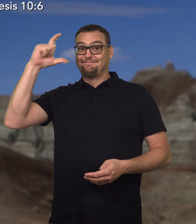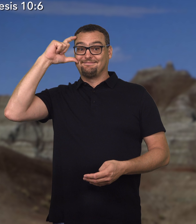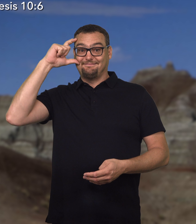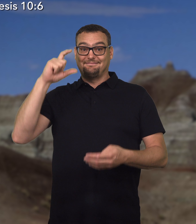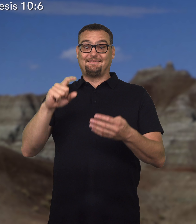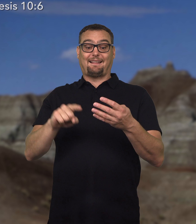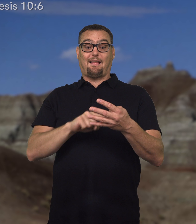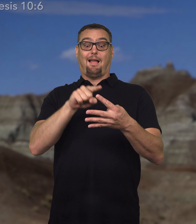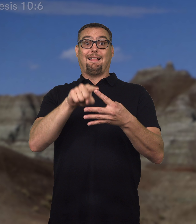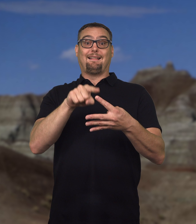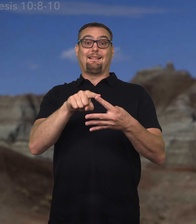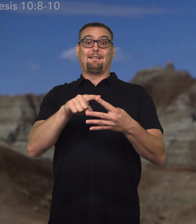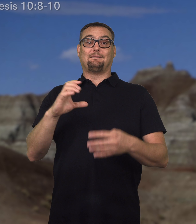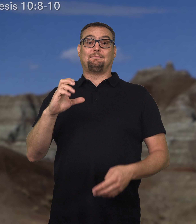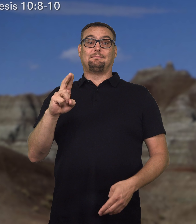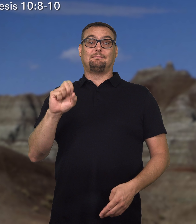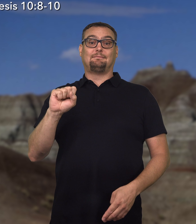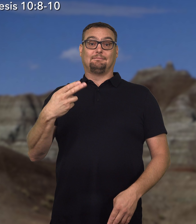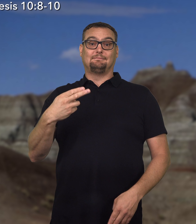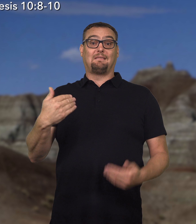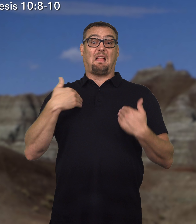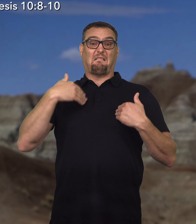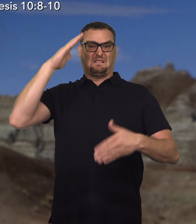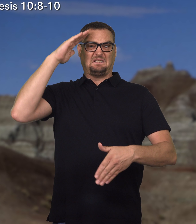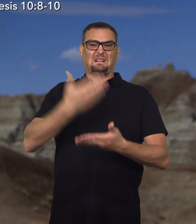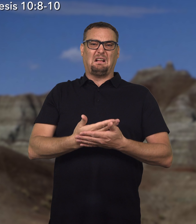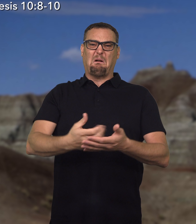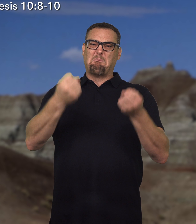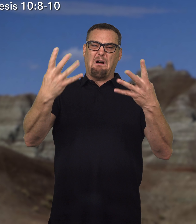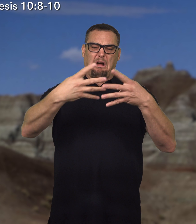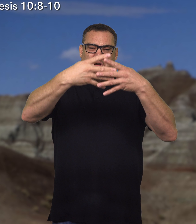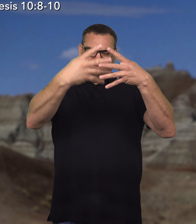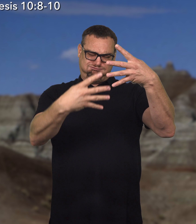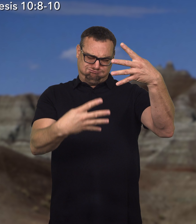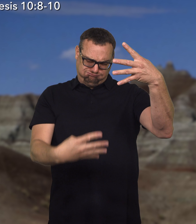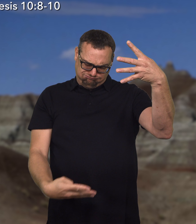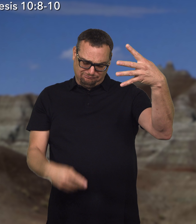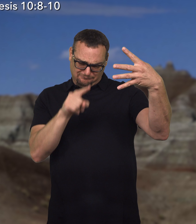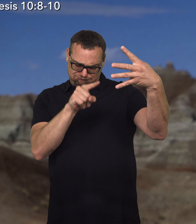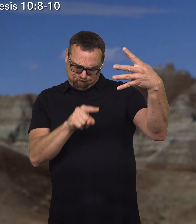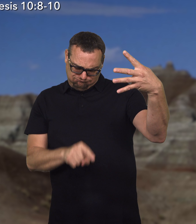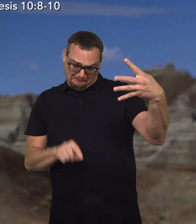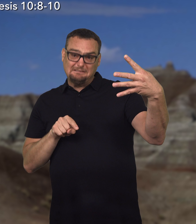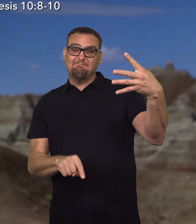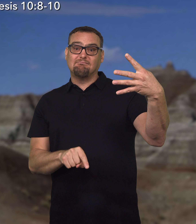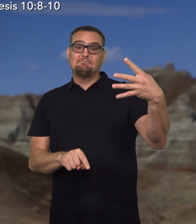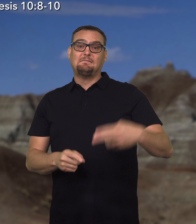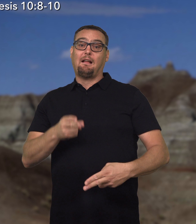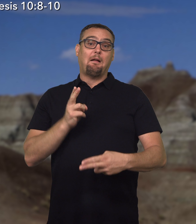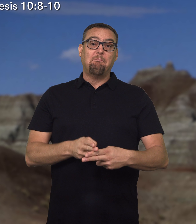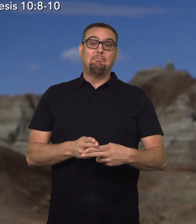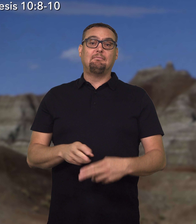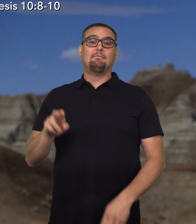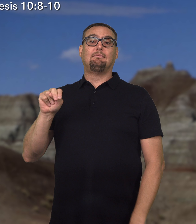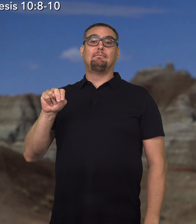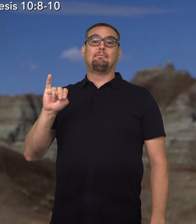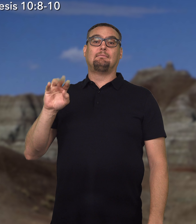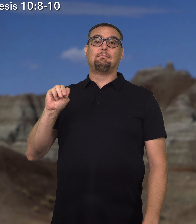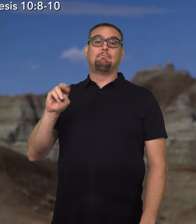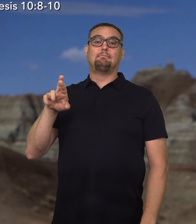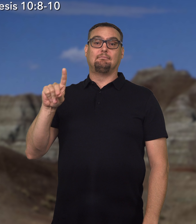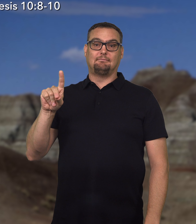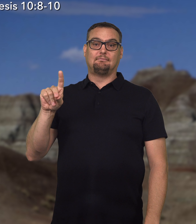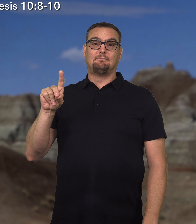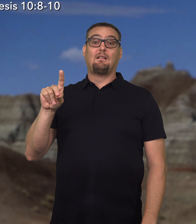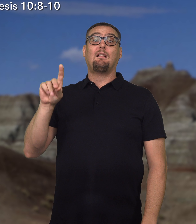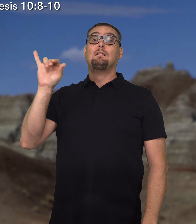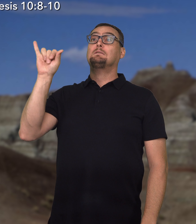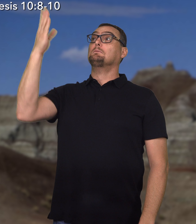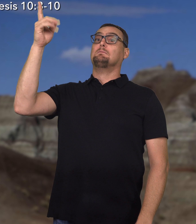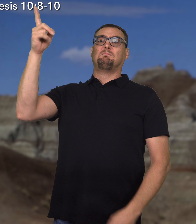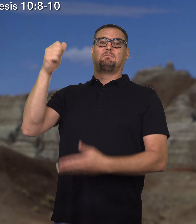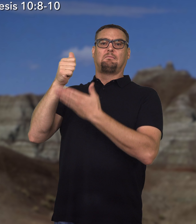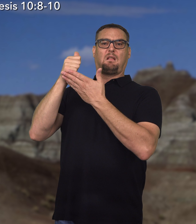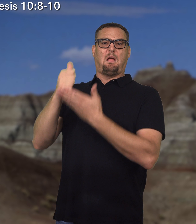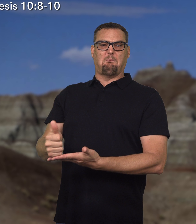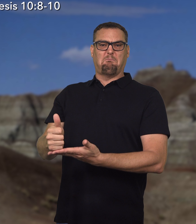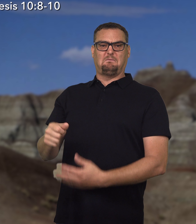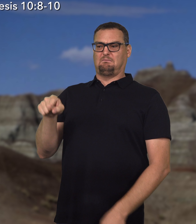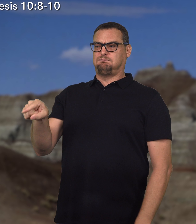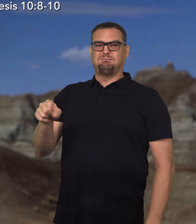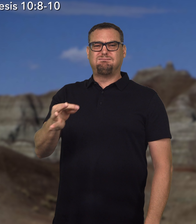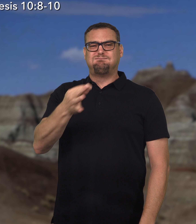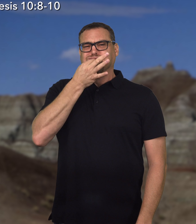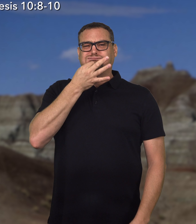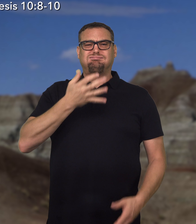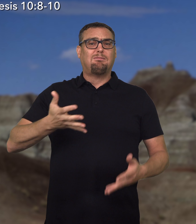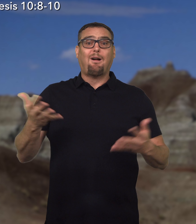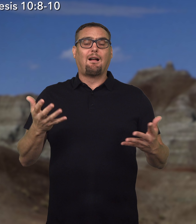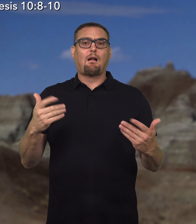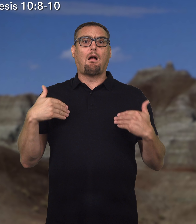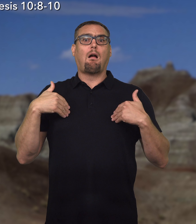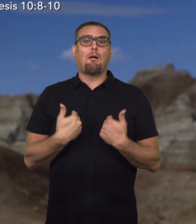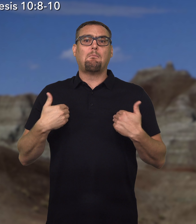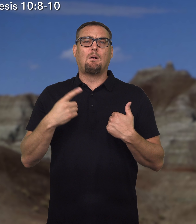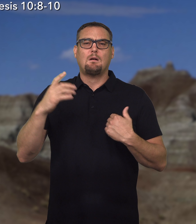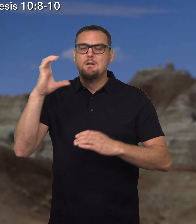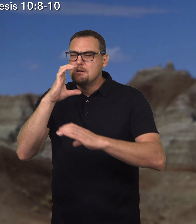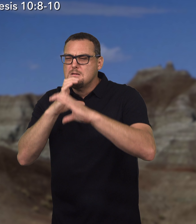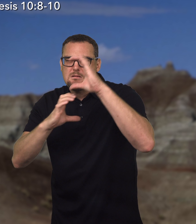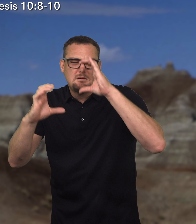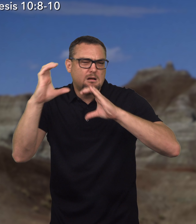Cush was the father of Nimrod, who began to be a mighty one on the earth.